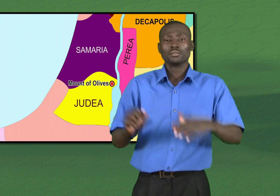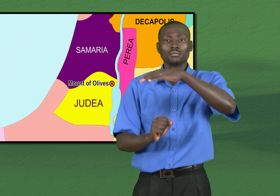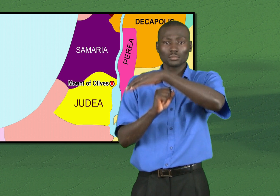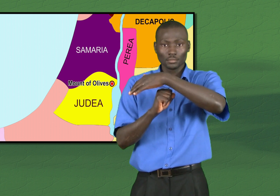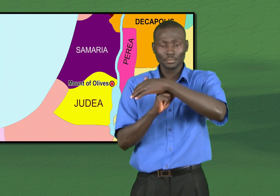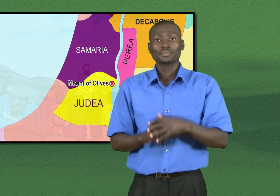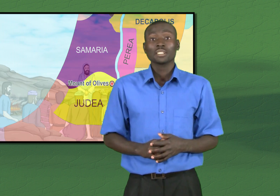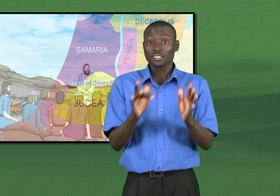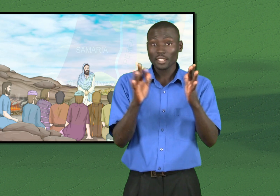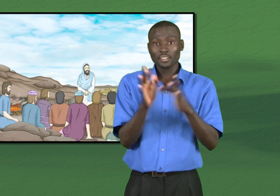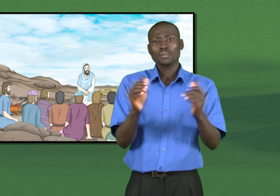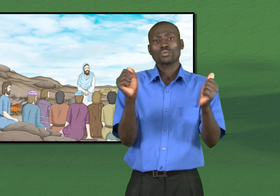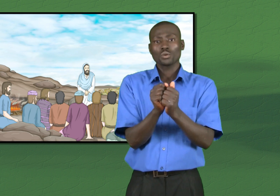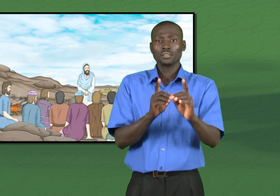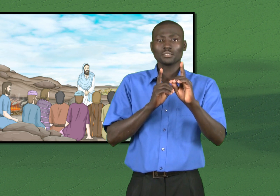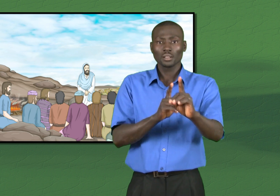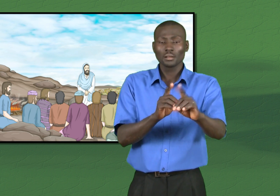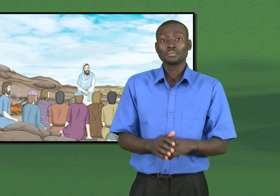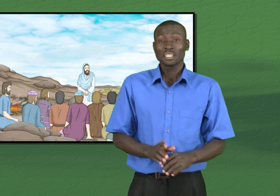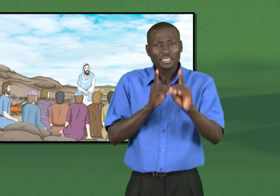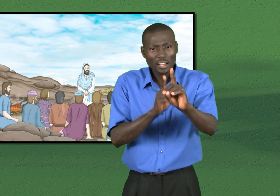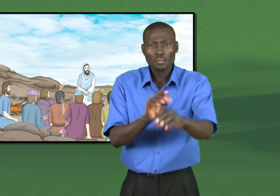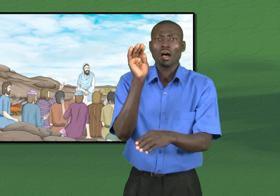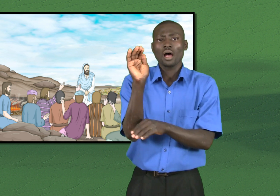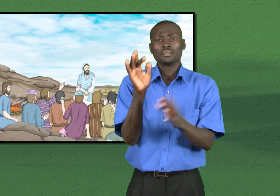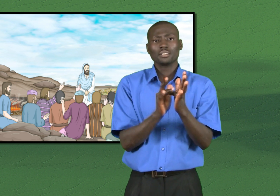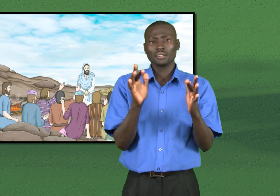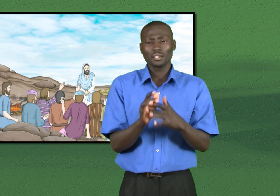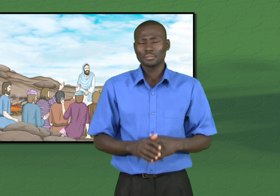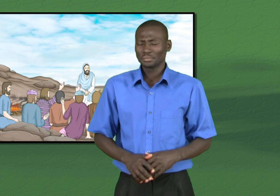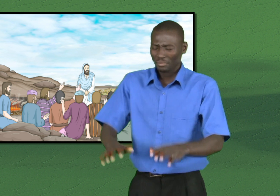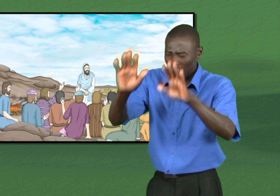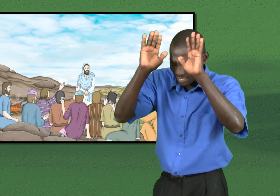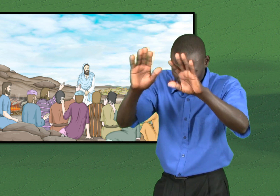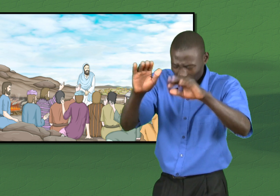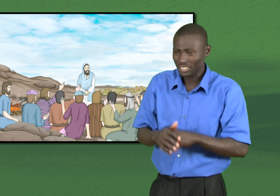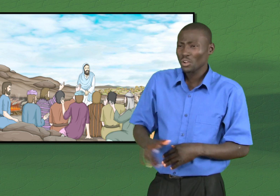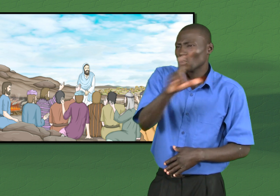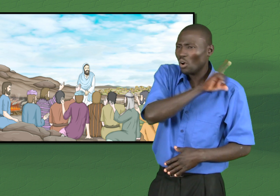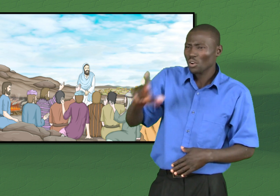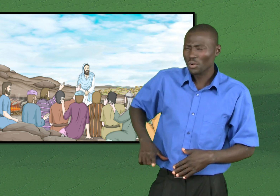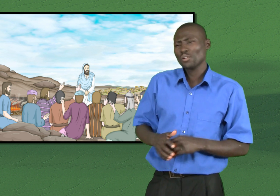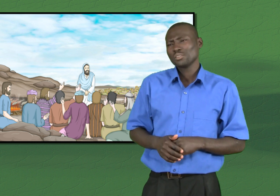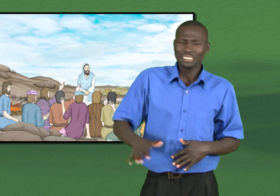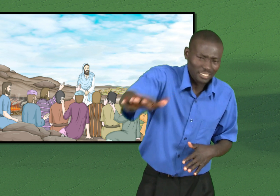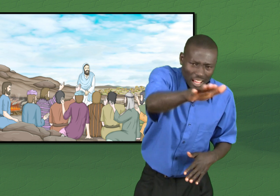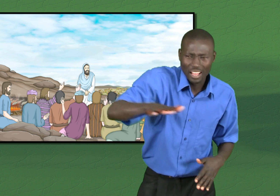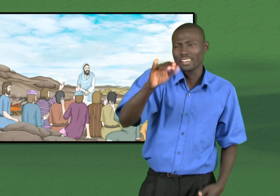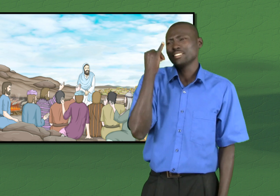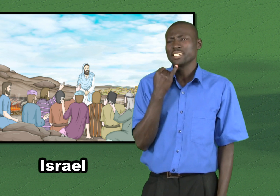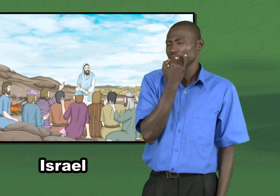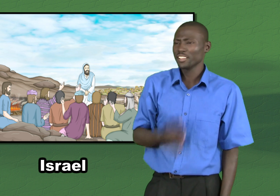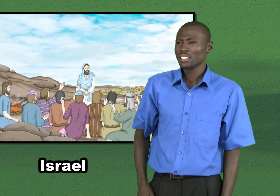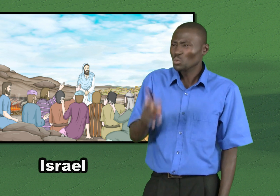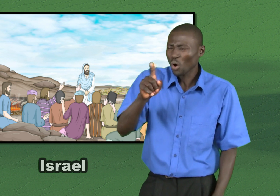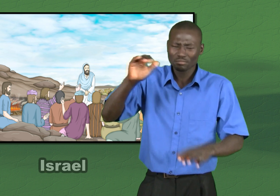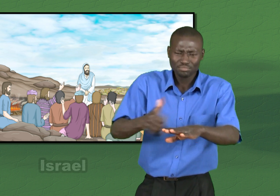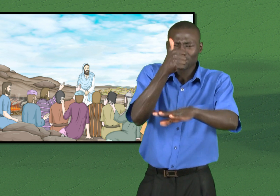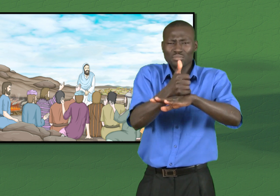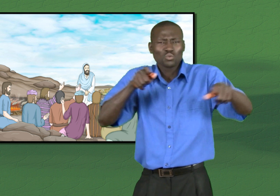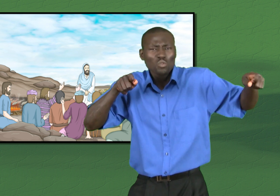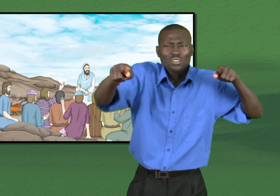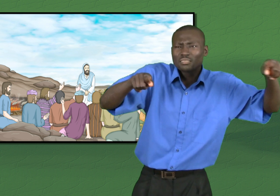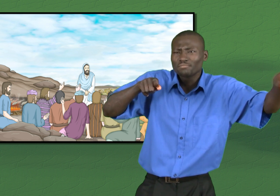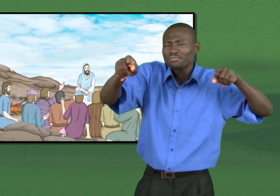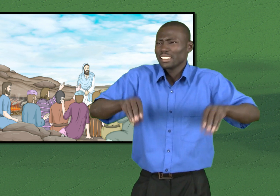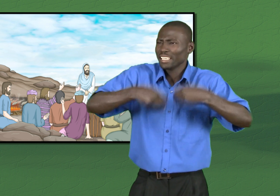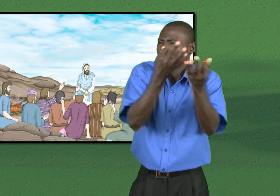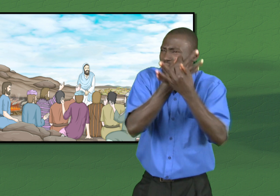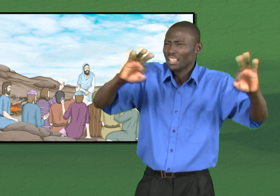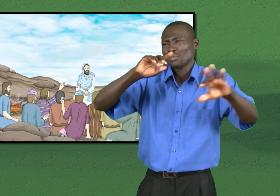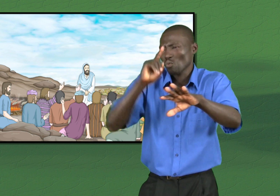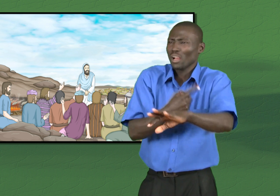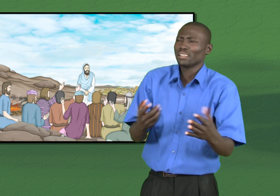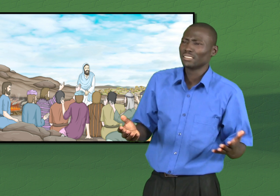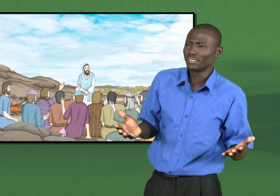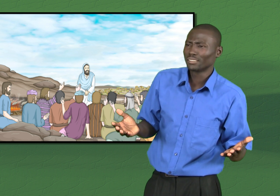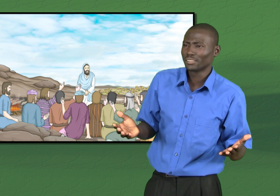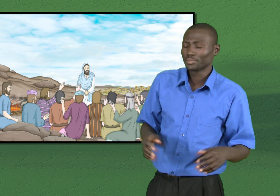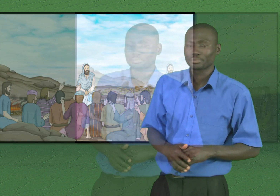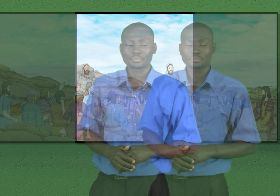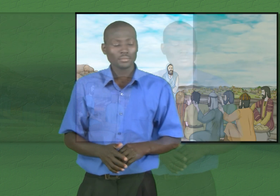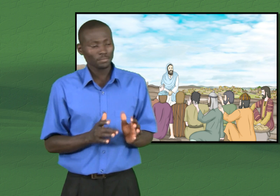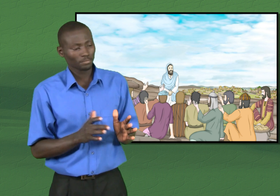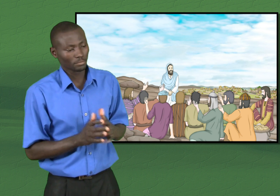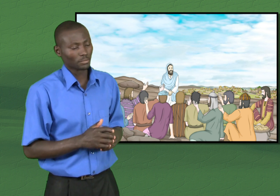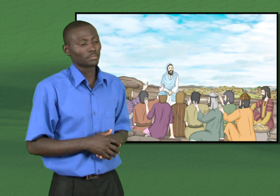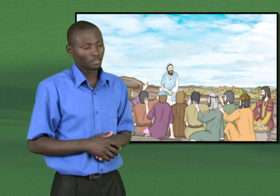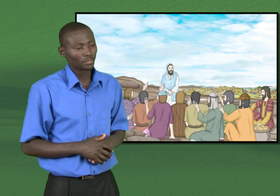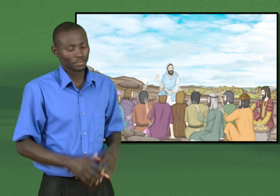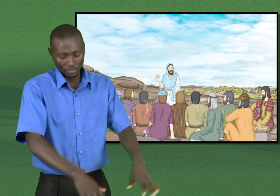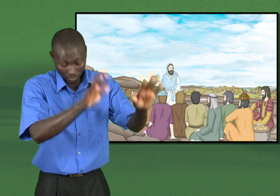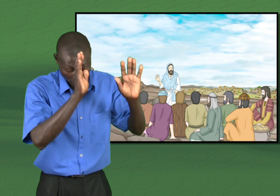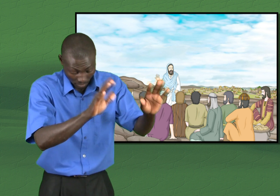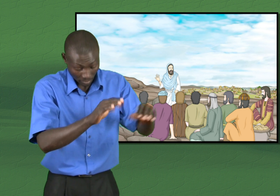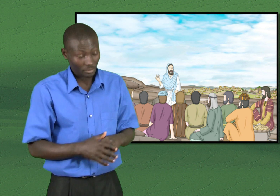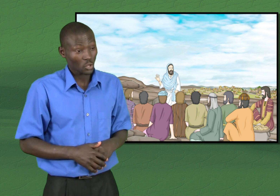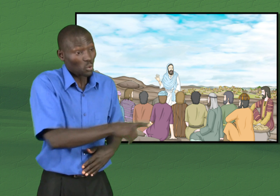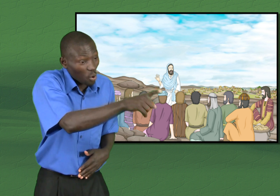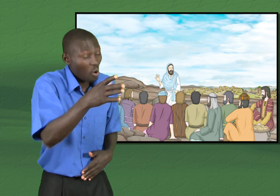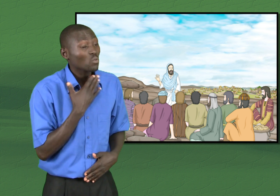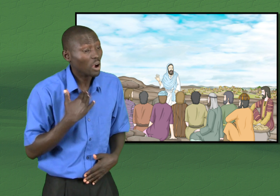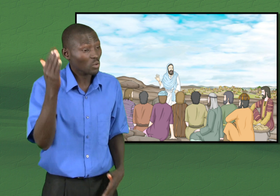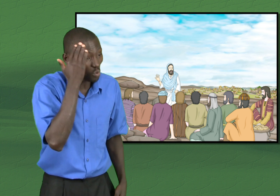So when they came together, they asked Him, “Lord, will You at this time restore the kingdom to Israel?”